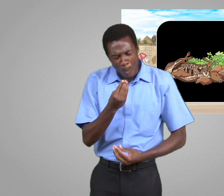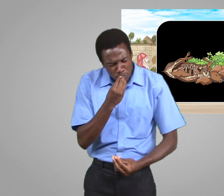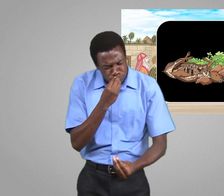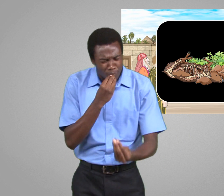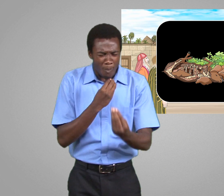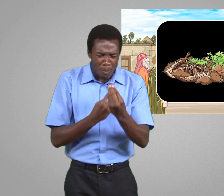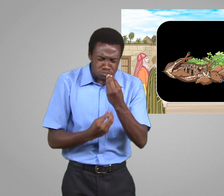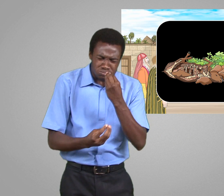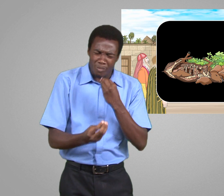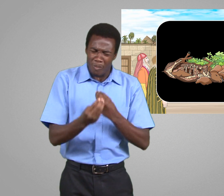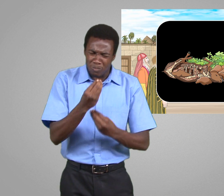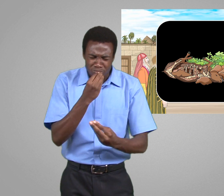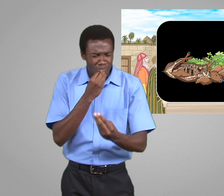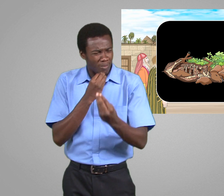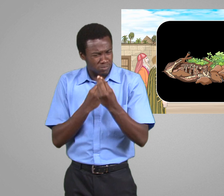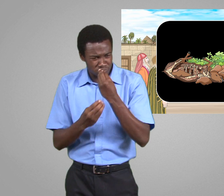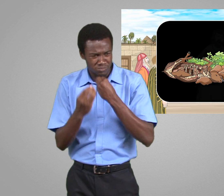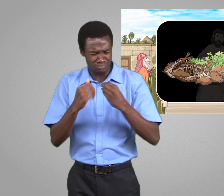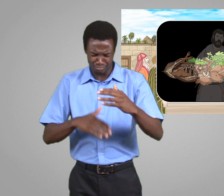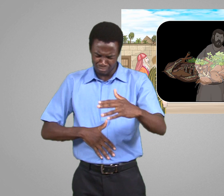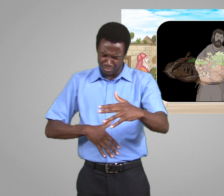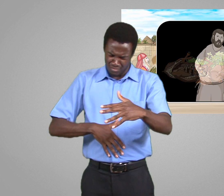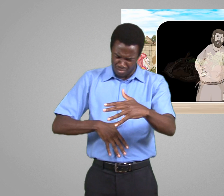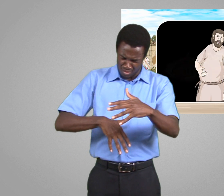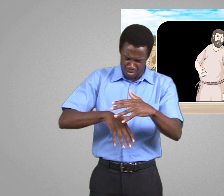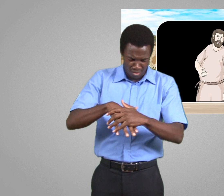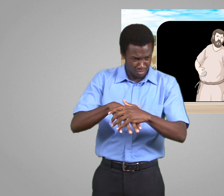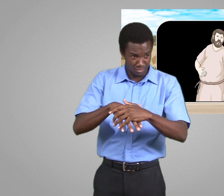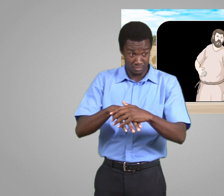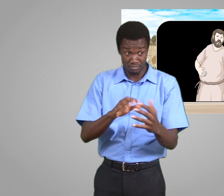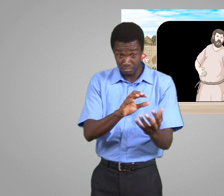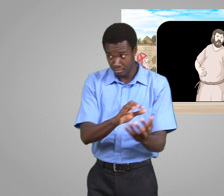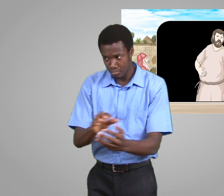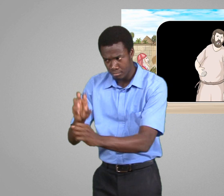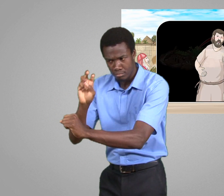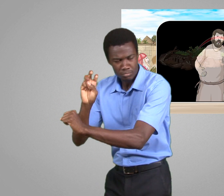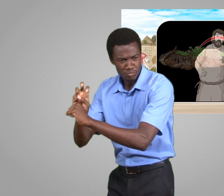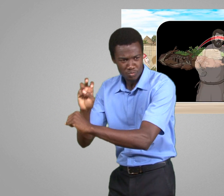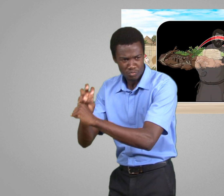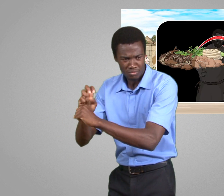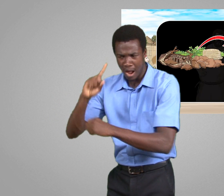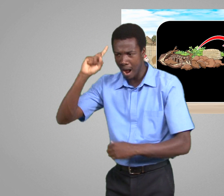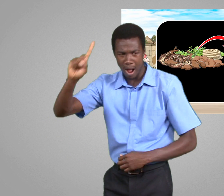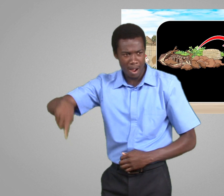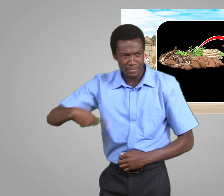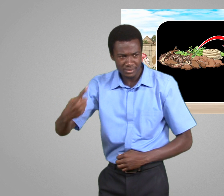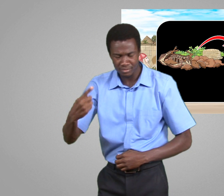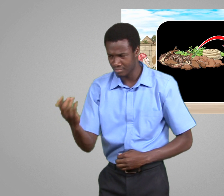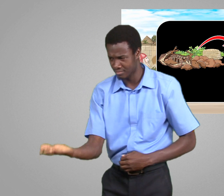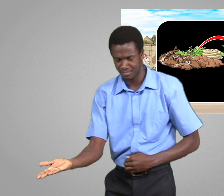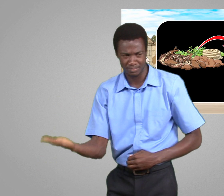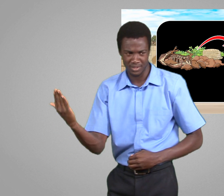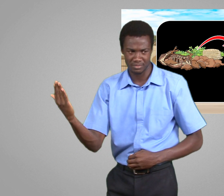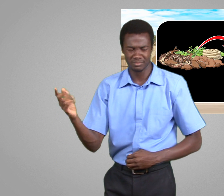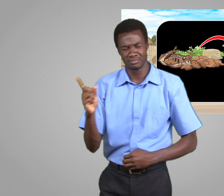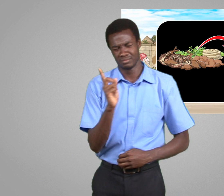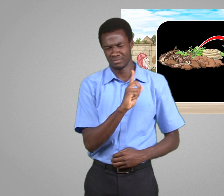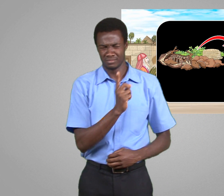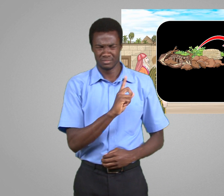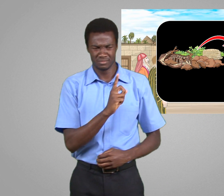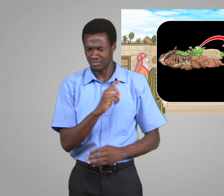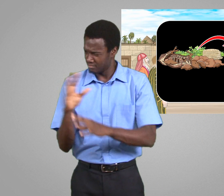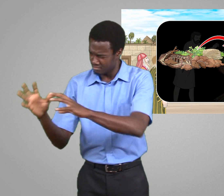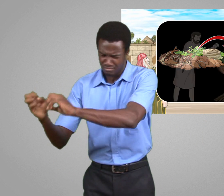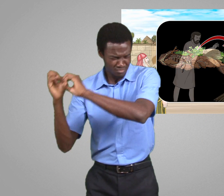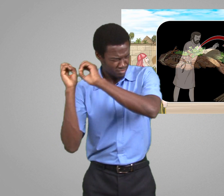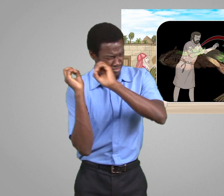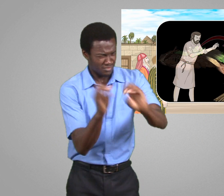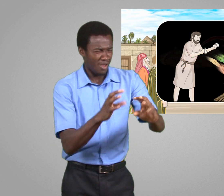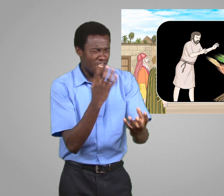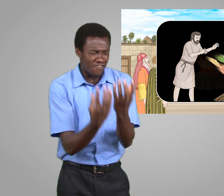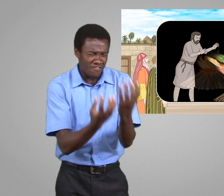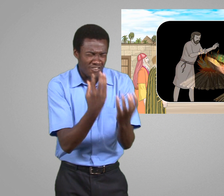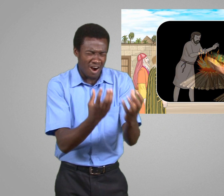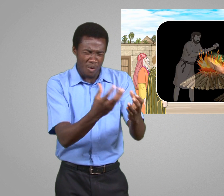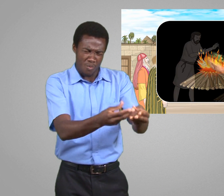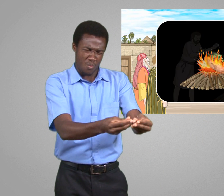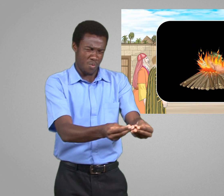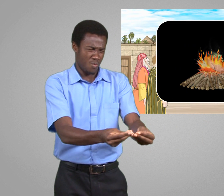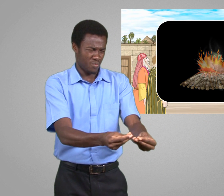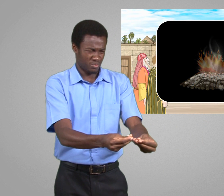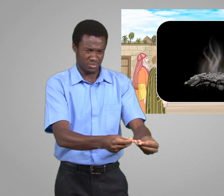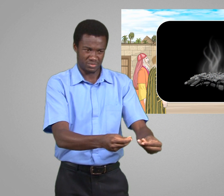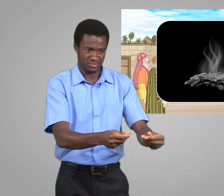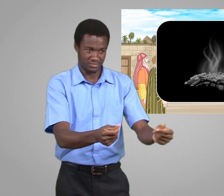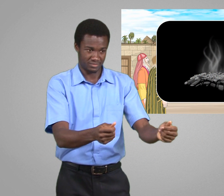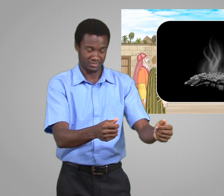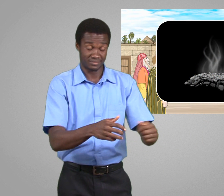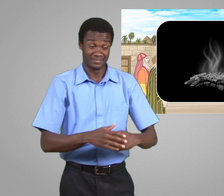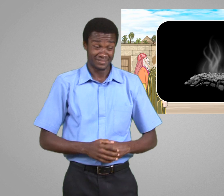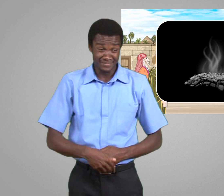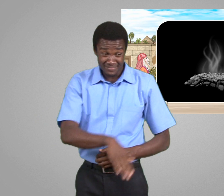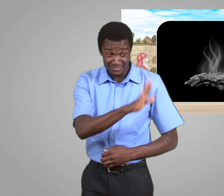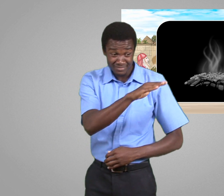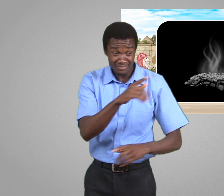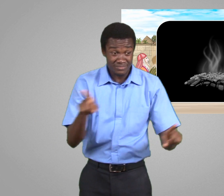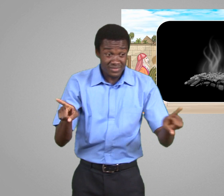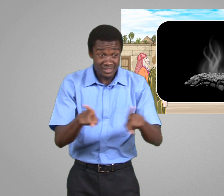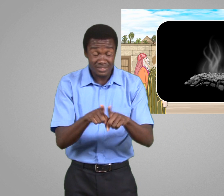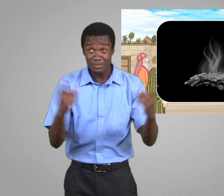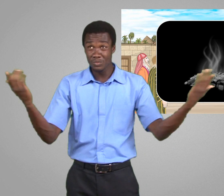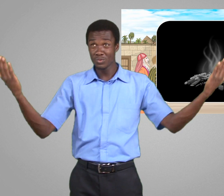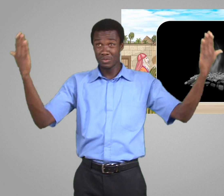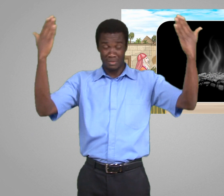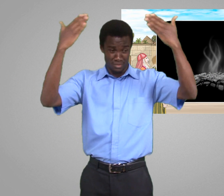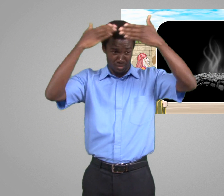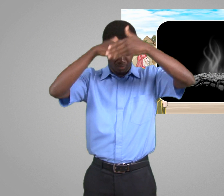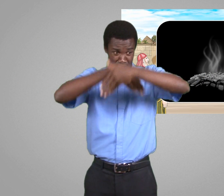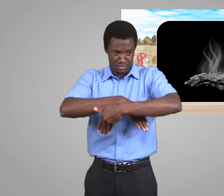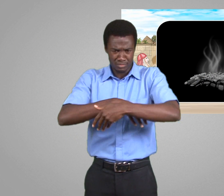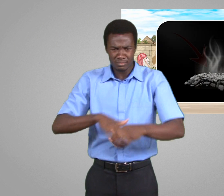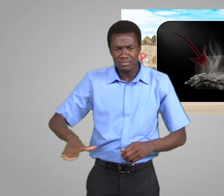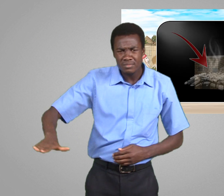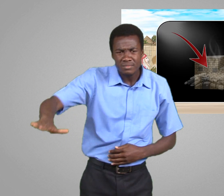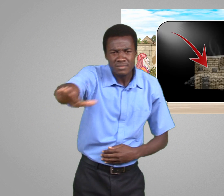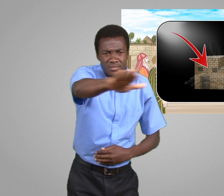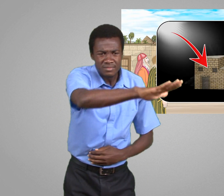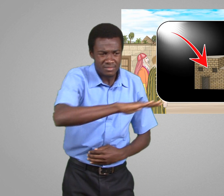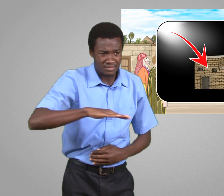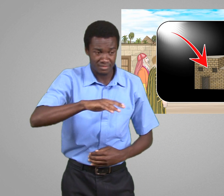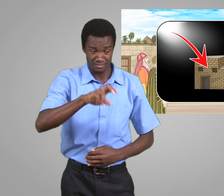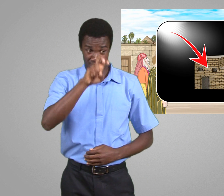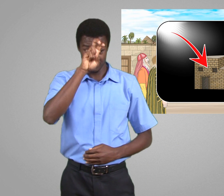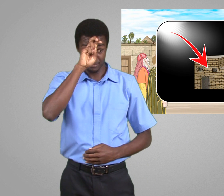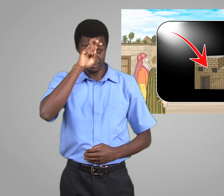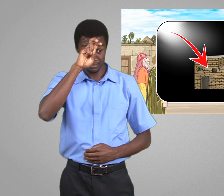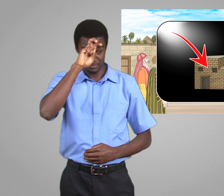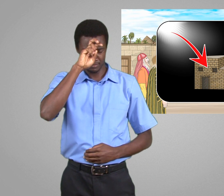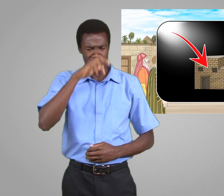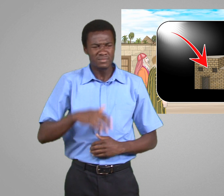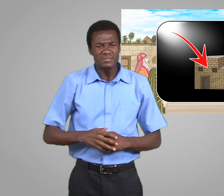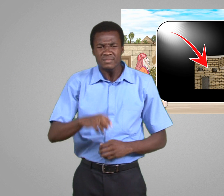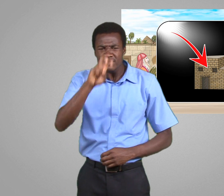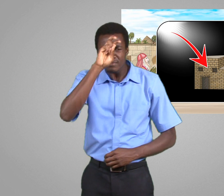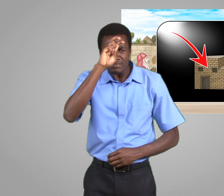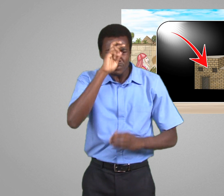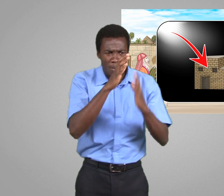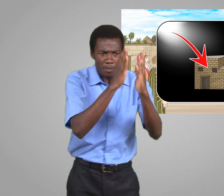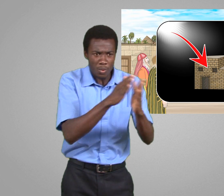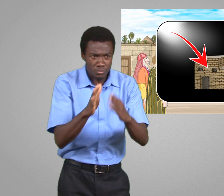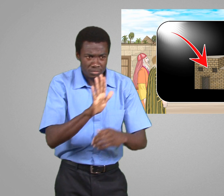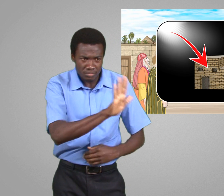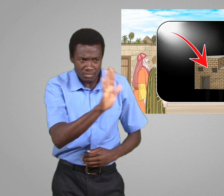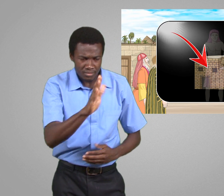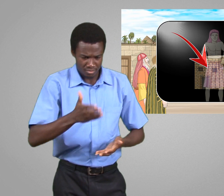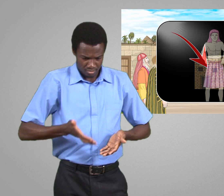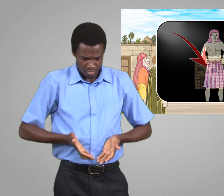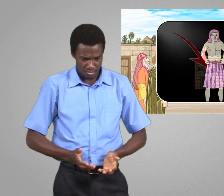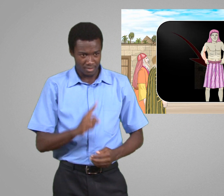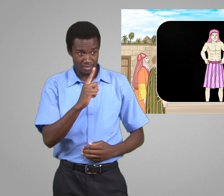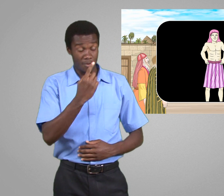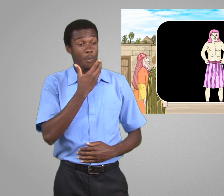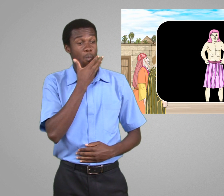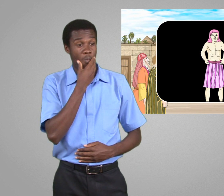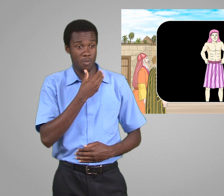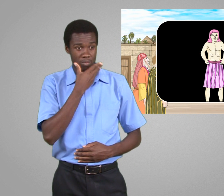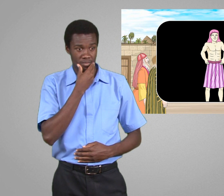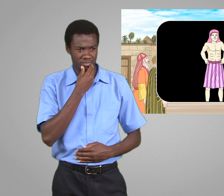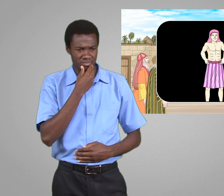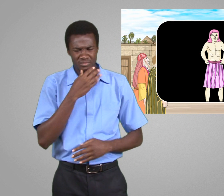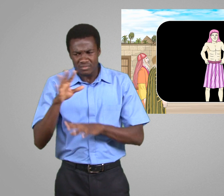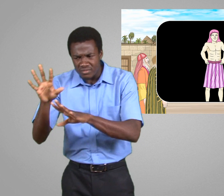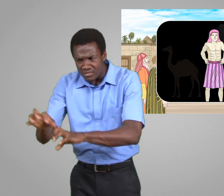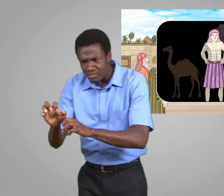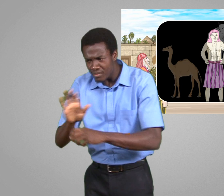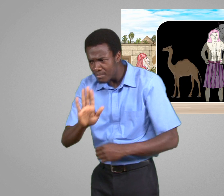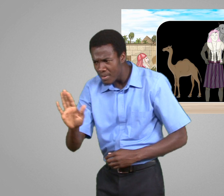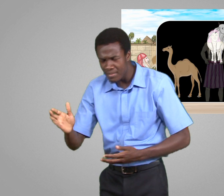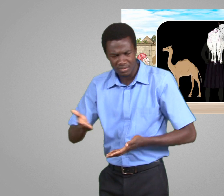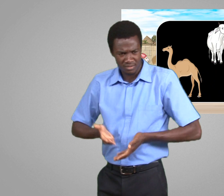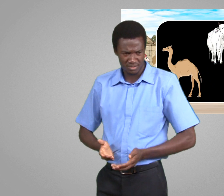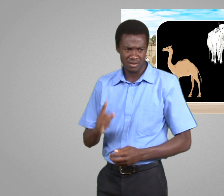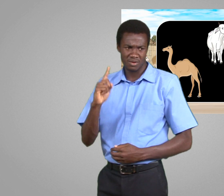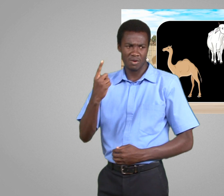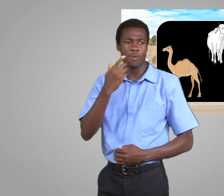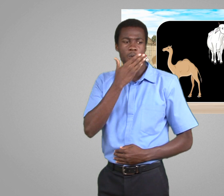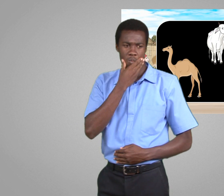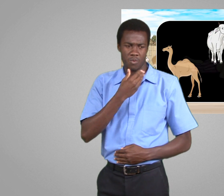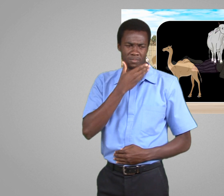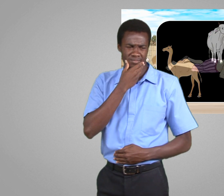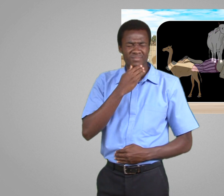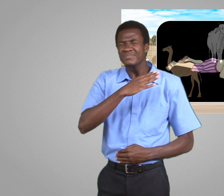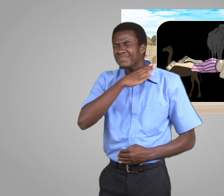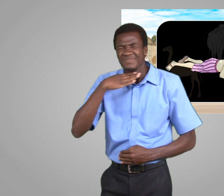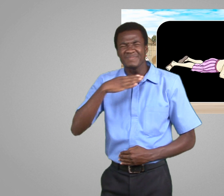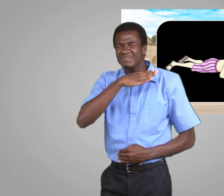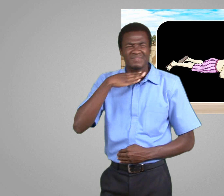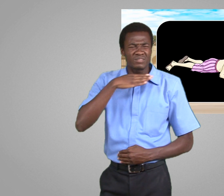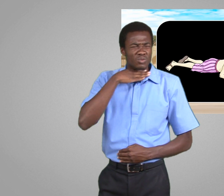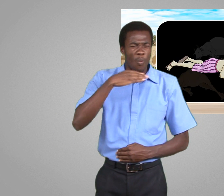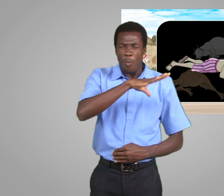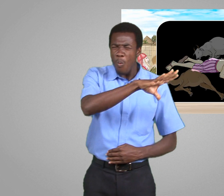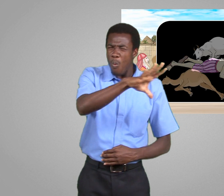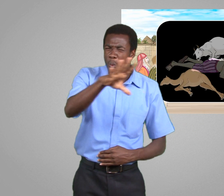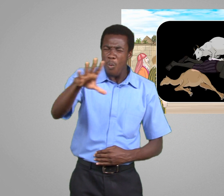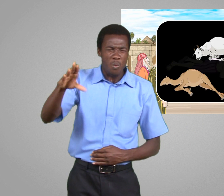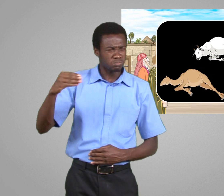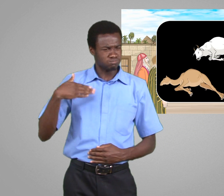No plague will fall on you to destroy you when I strike the land of Egypt. And this day will be a memorial for you, and you are to celebrate it as a feast to the LORD, as a permanent statute for the generations to come. For seven days you must eat unleavened bread.